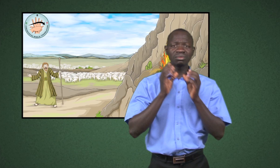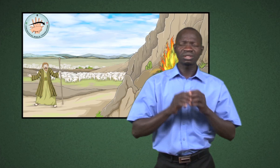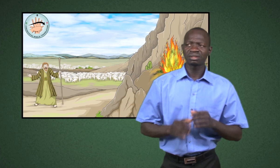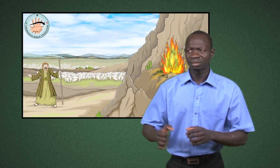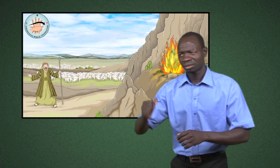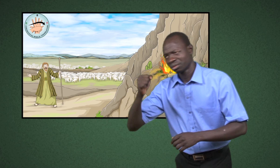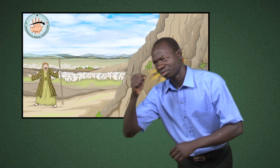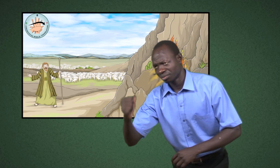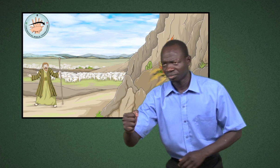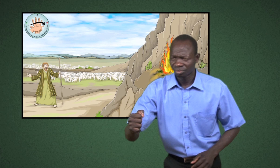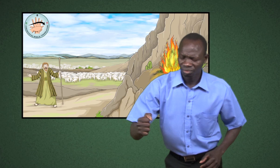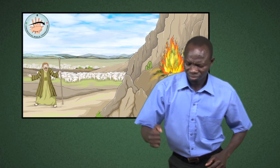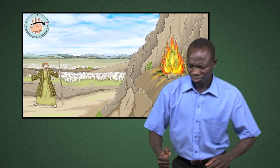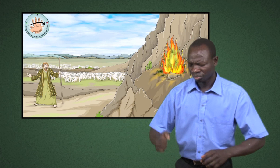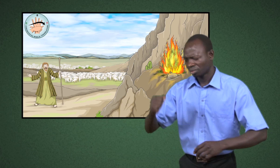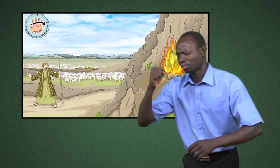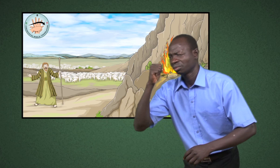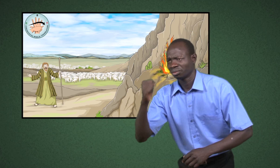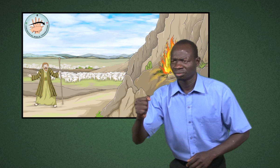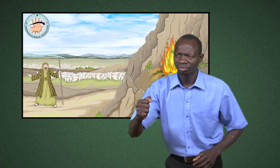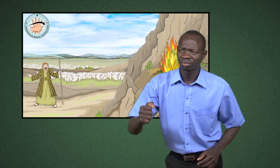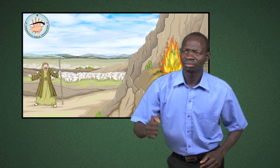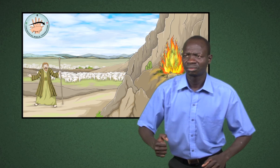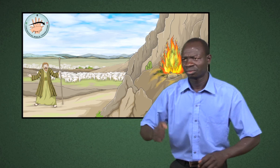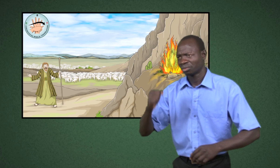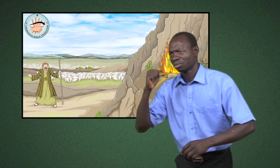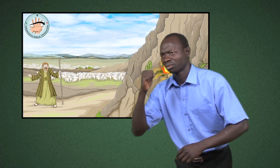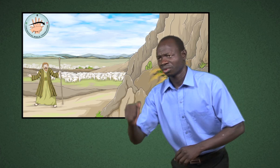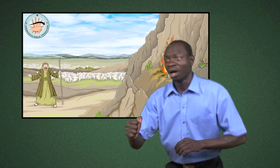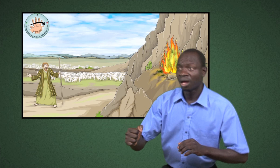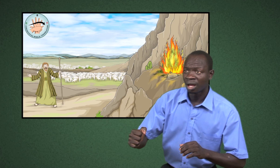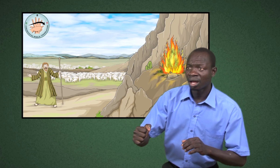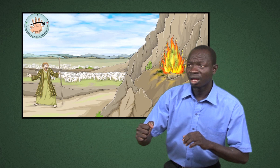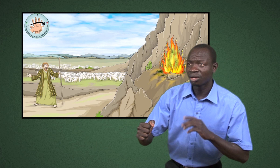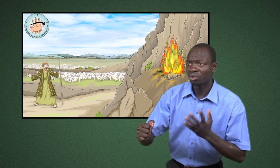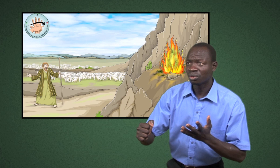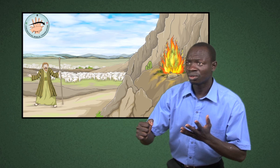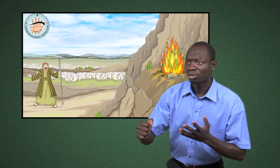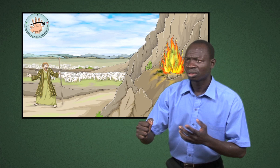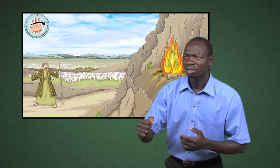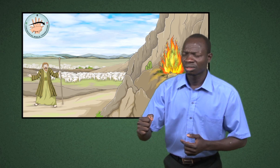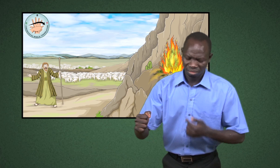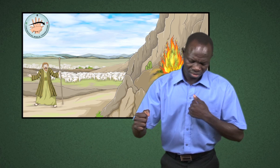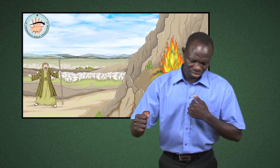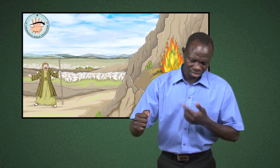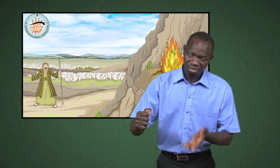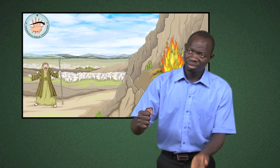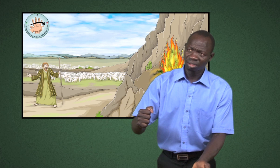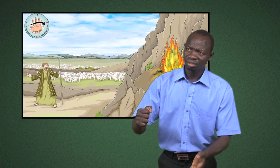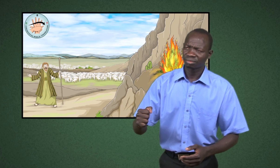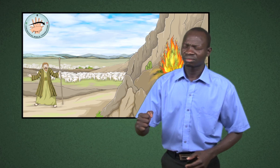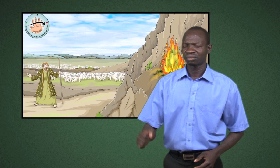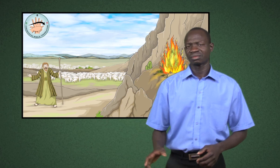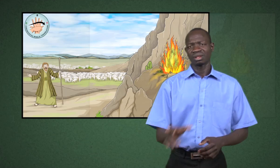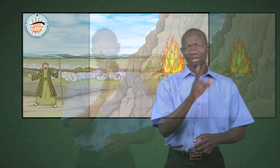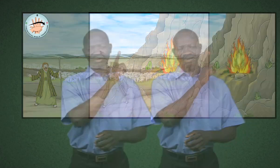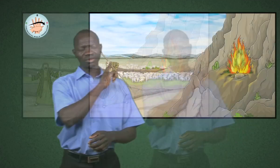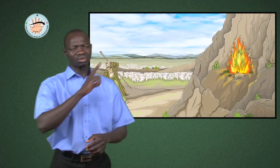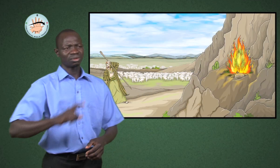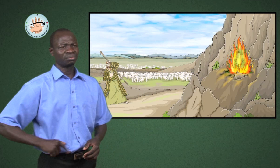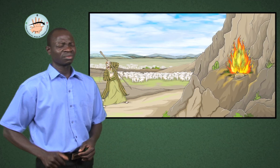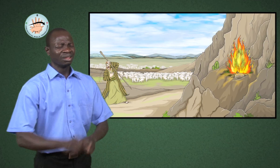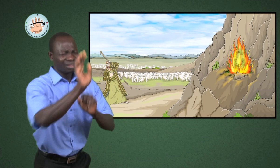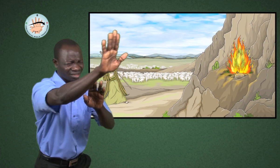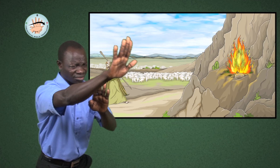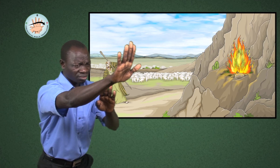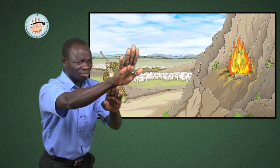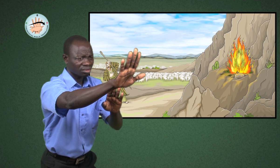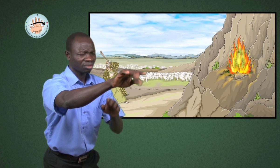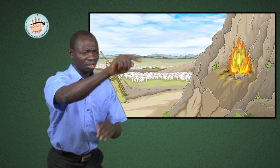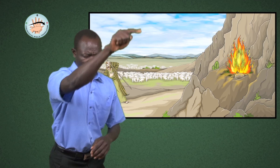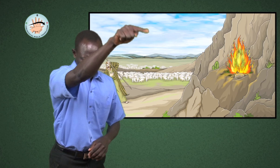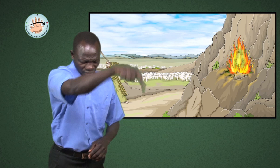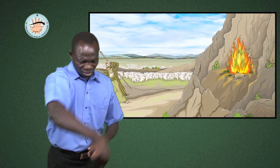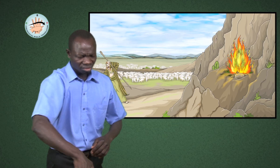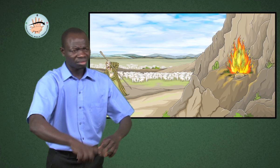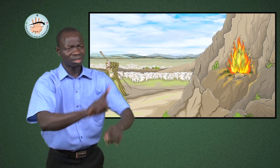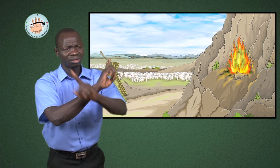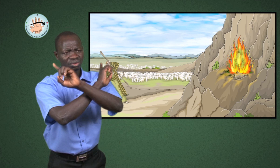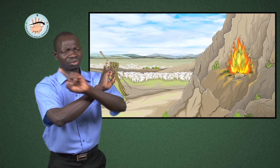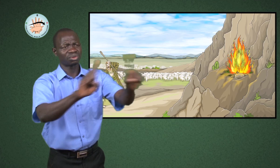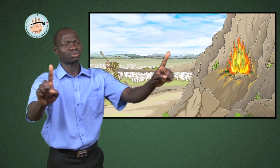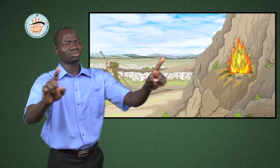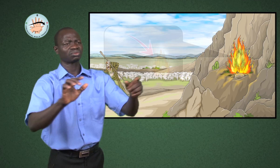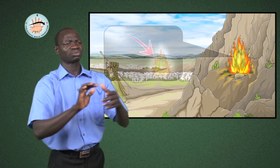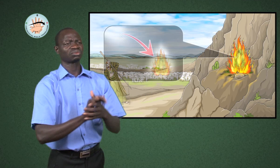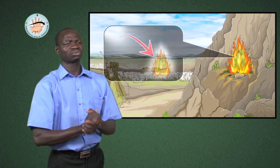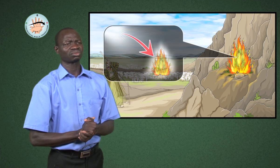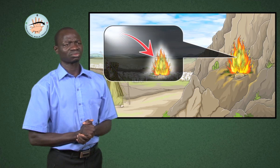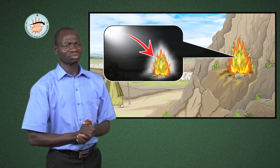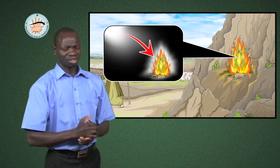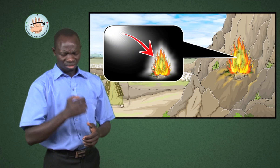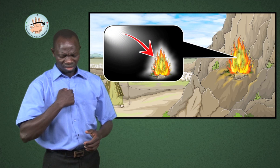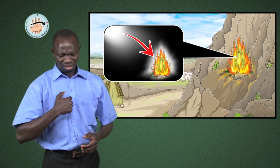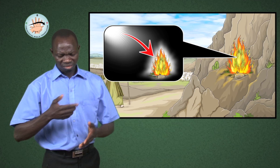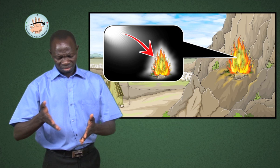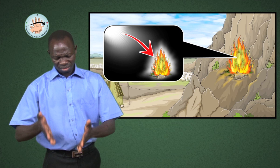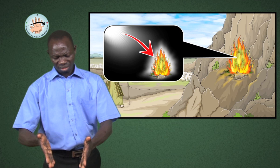Why is the bush not burning up?”